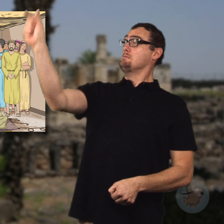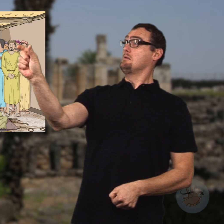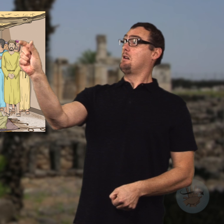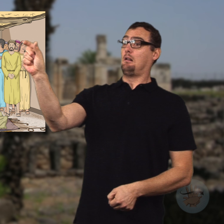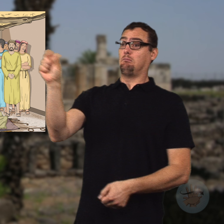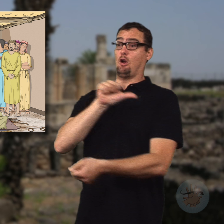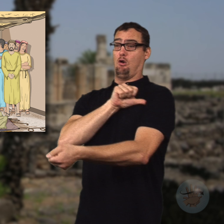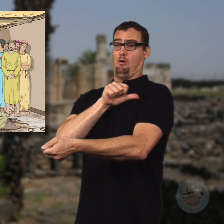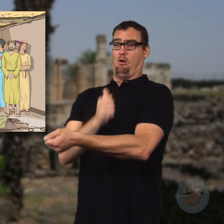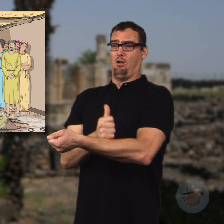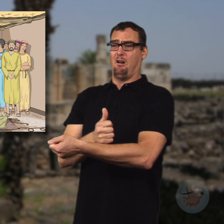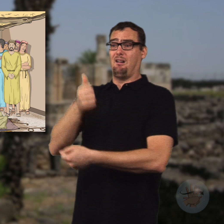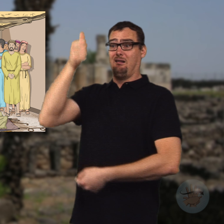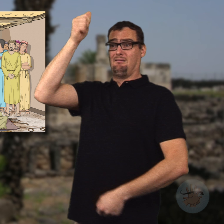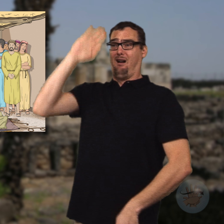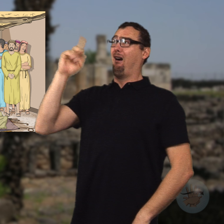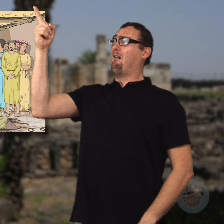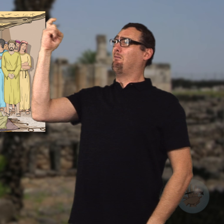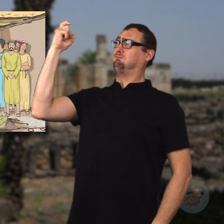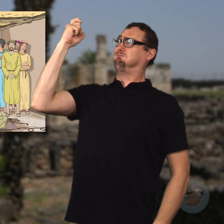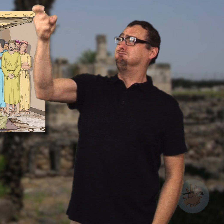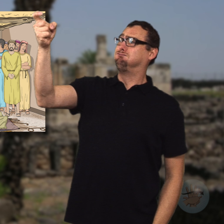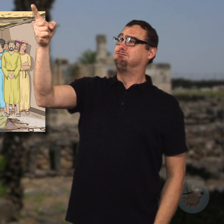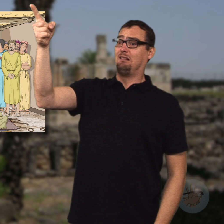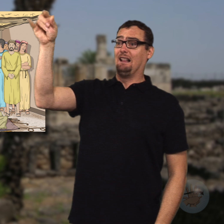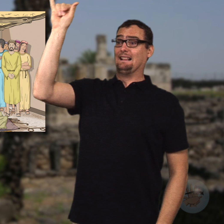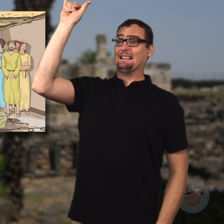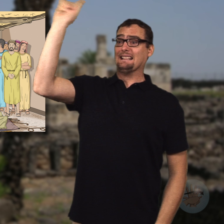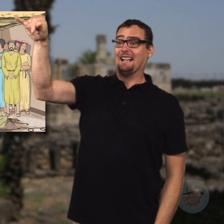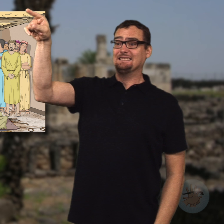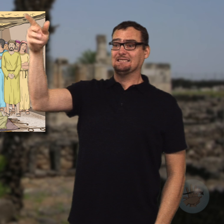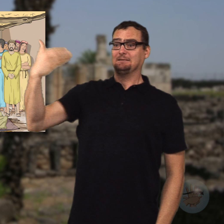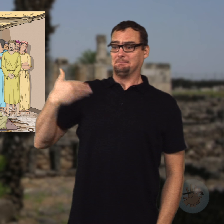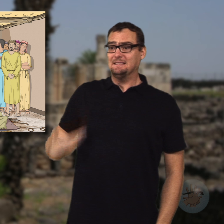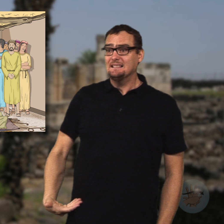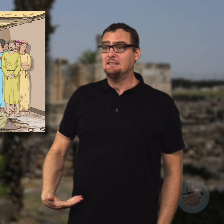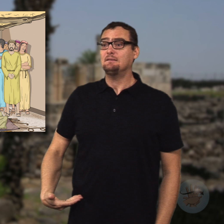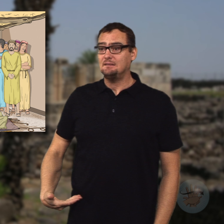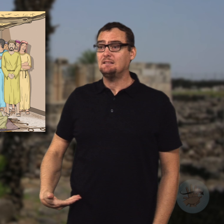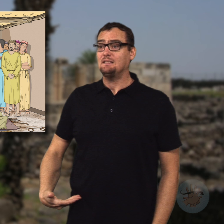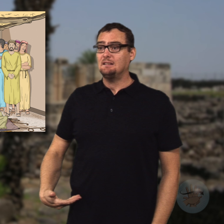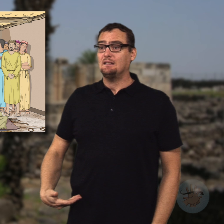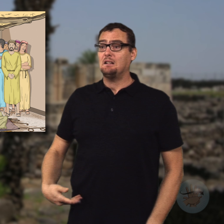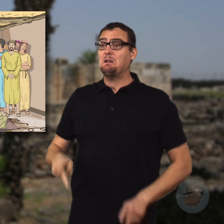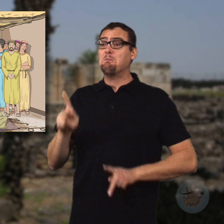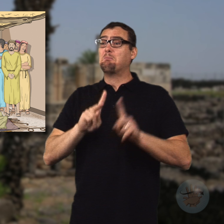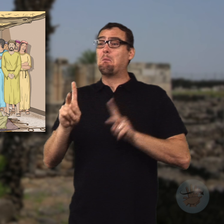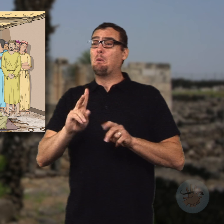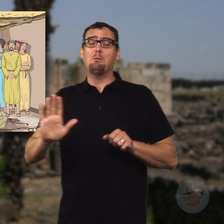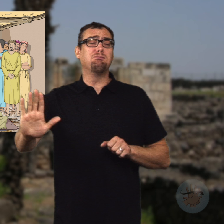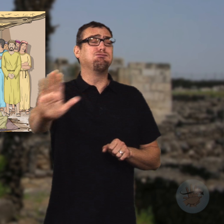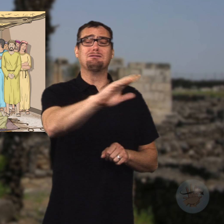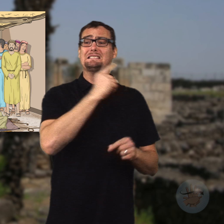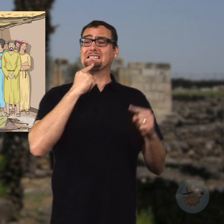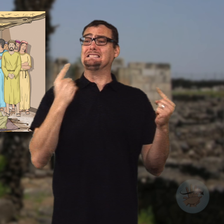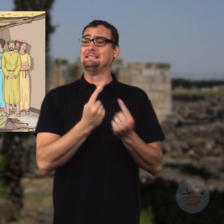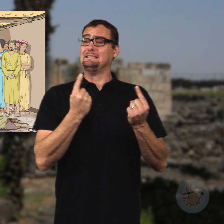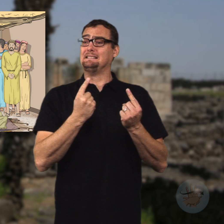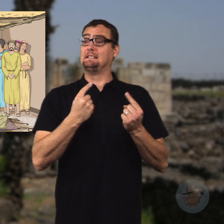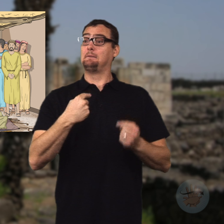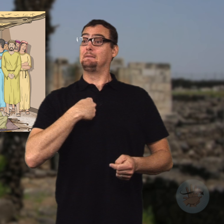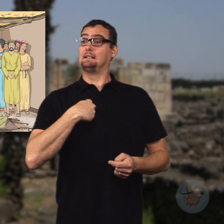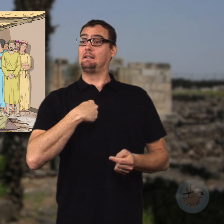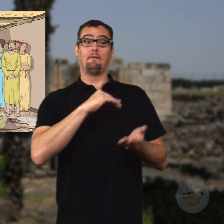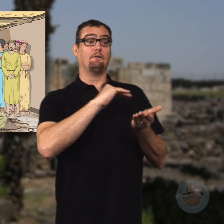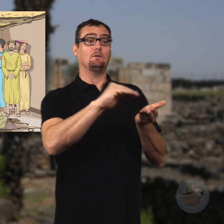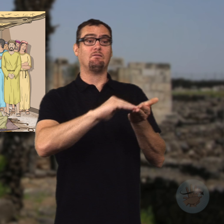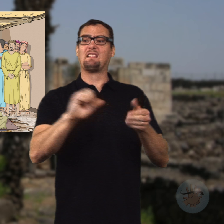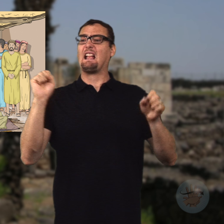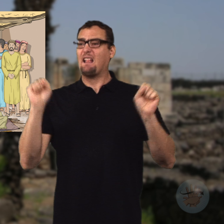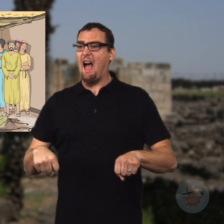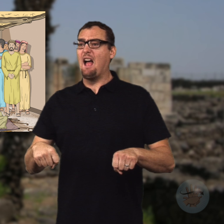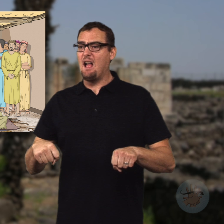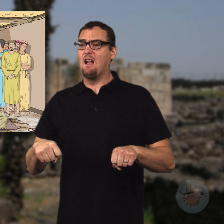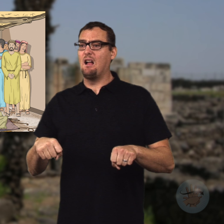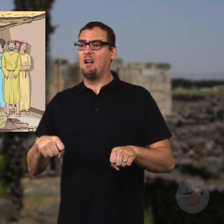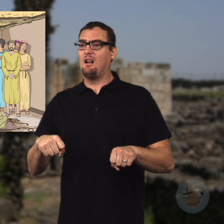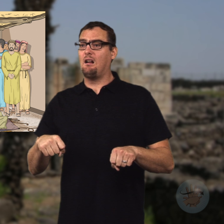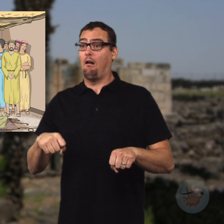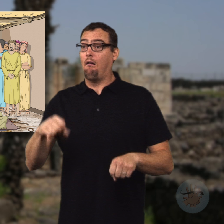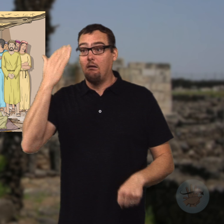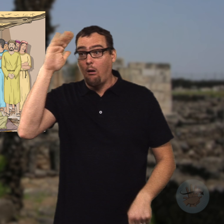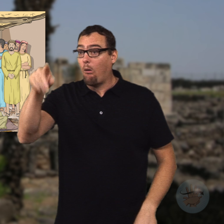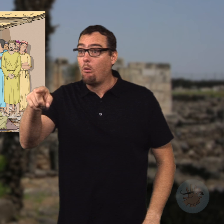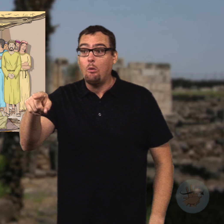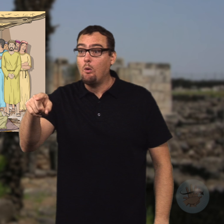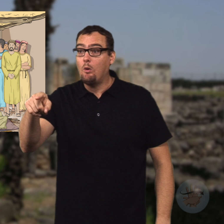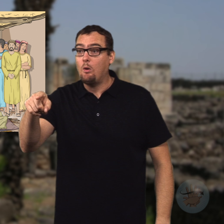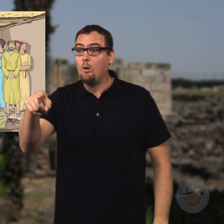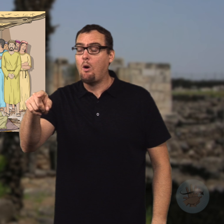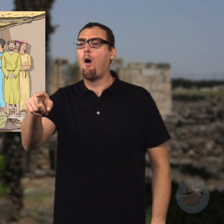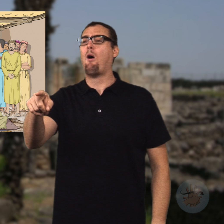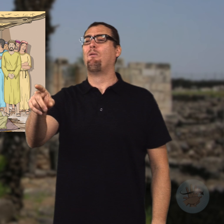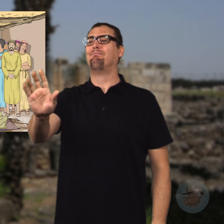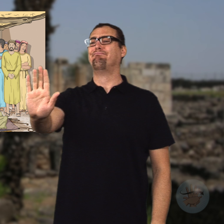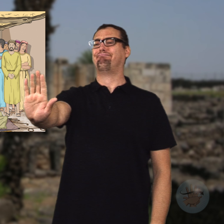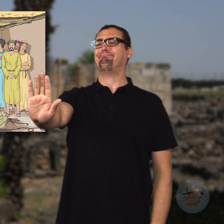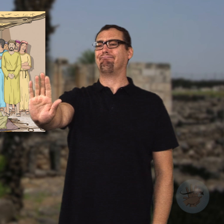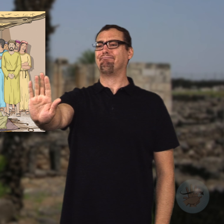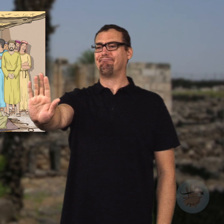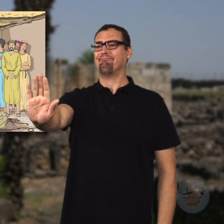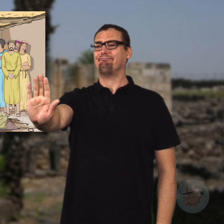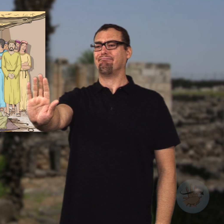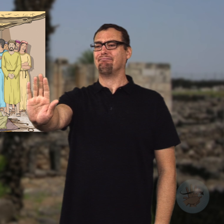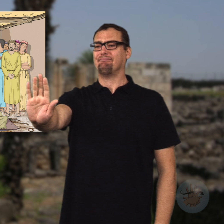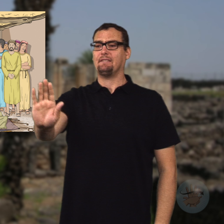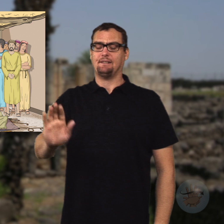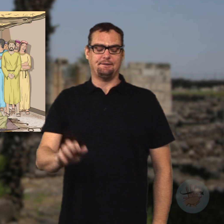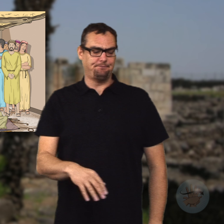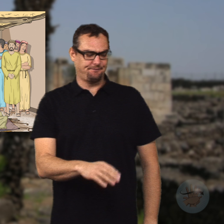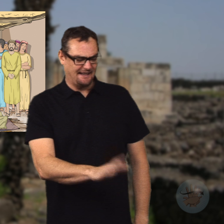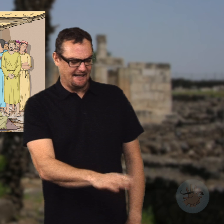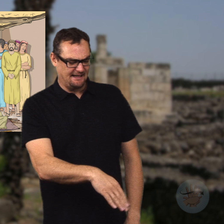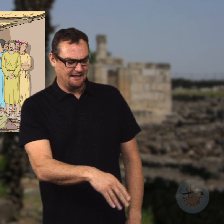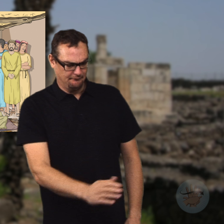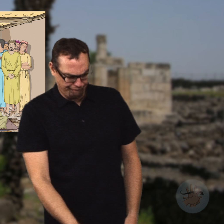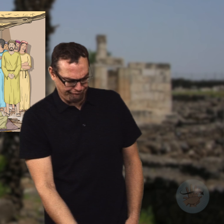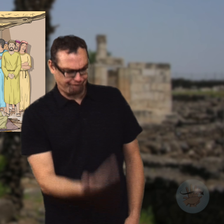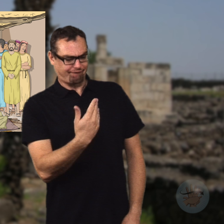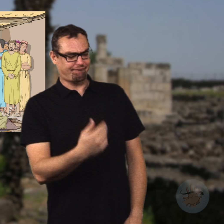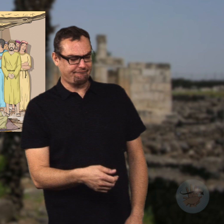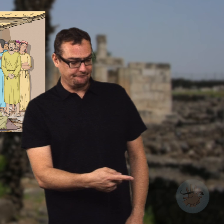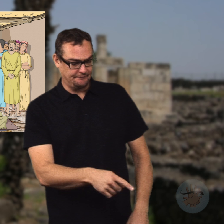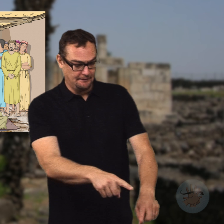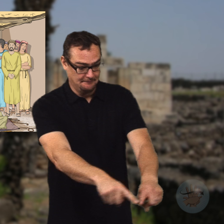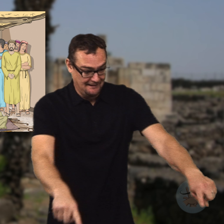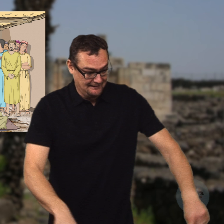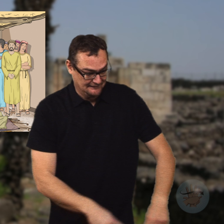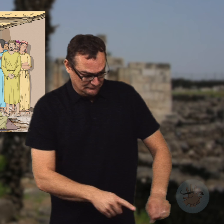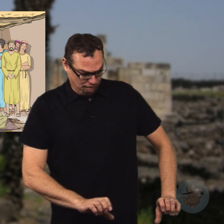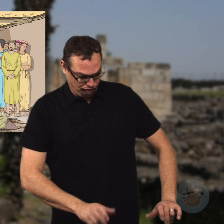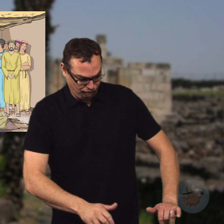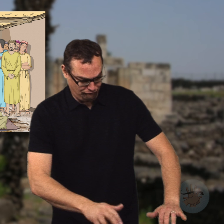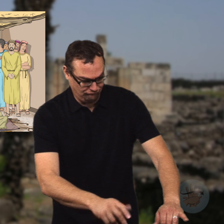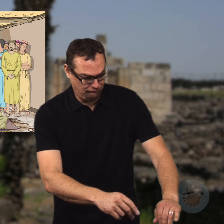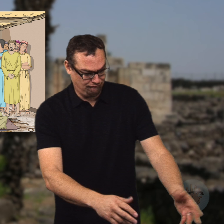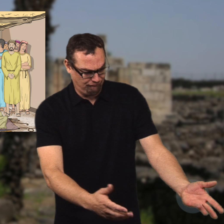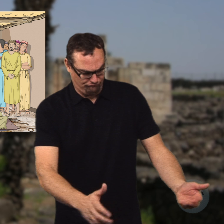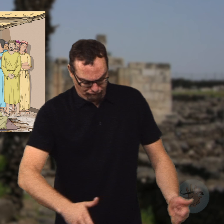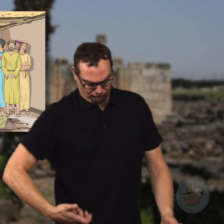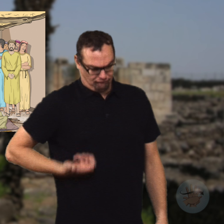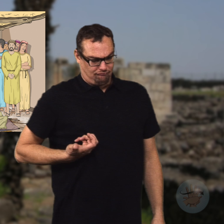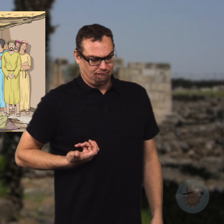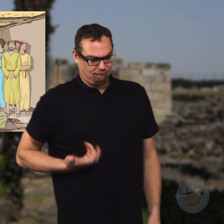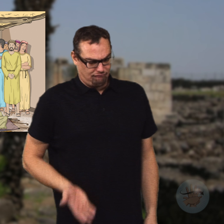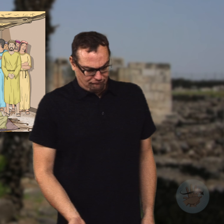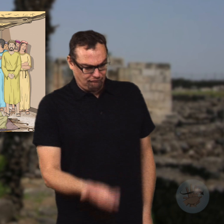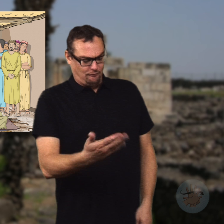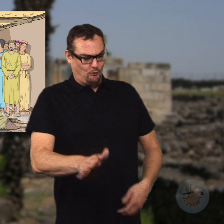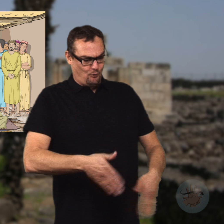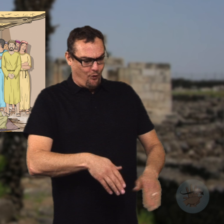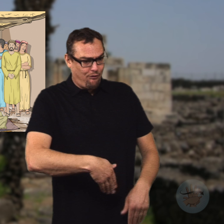But so that you may know that the Son of Man has authority on earth to forgive sins...”